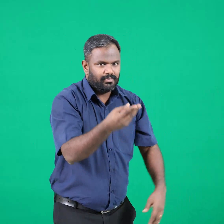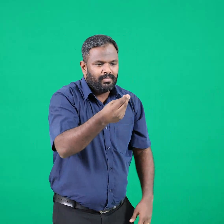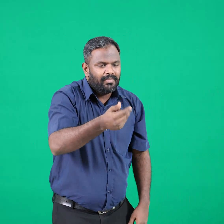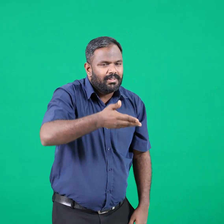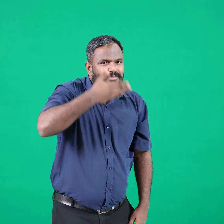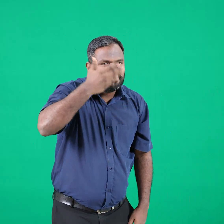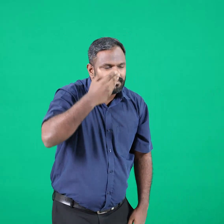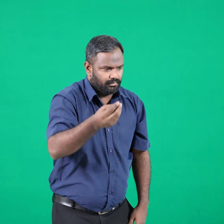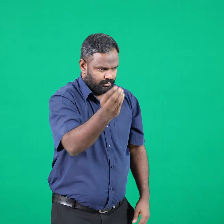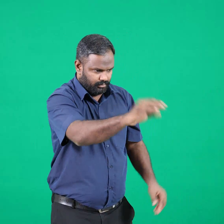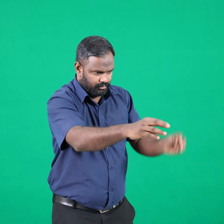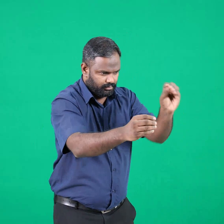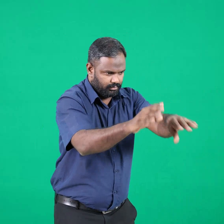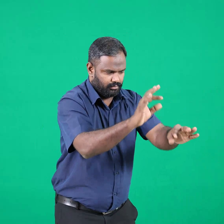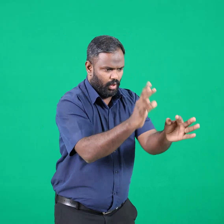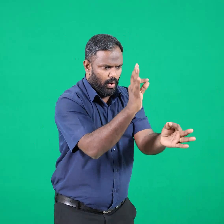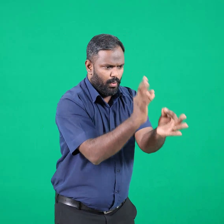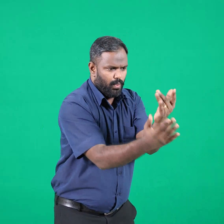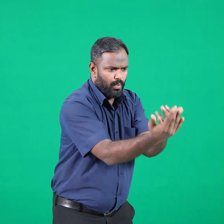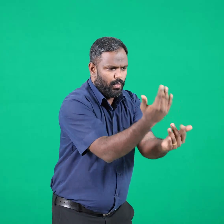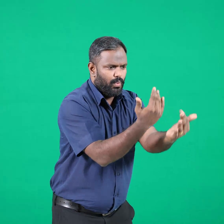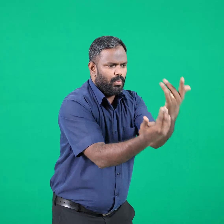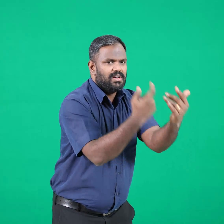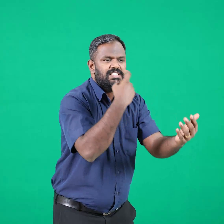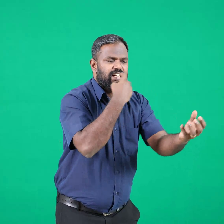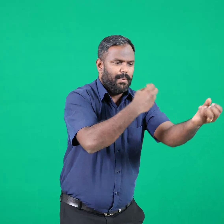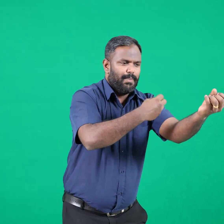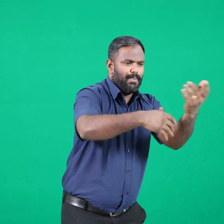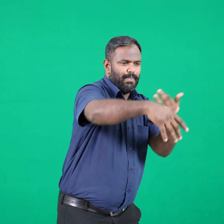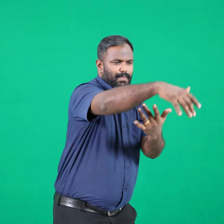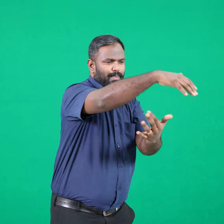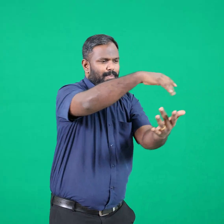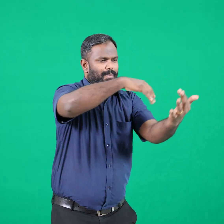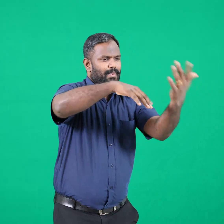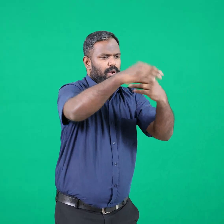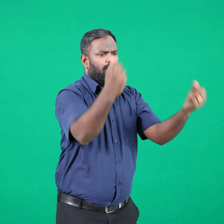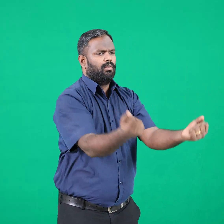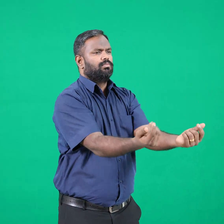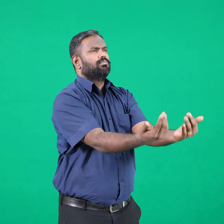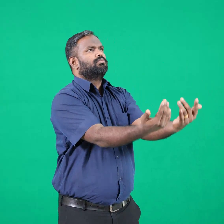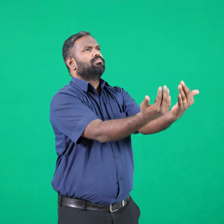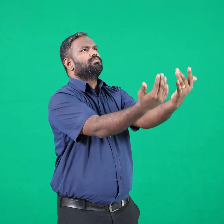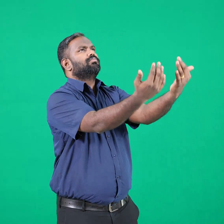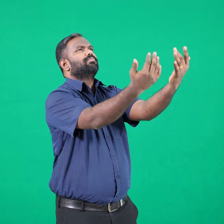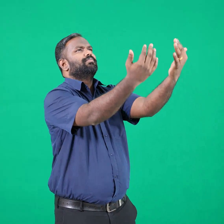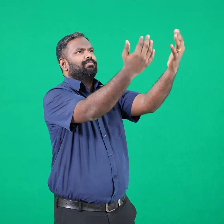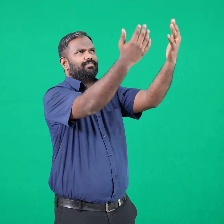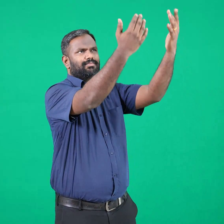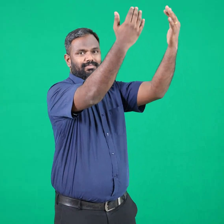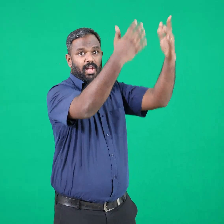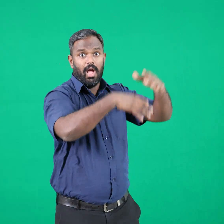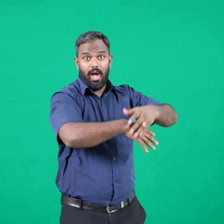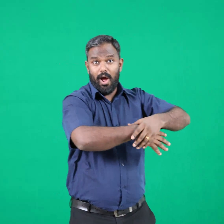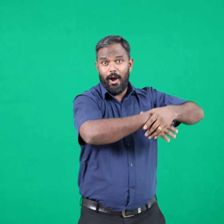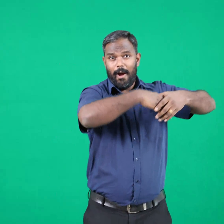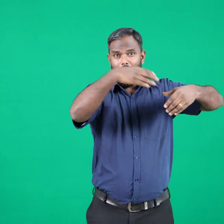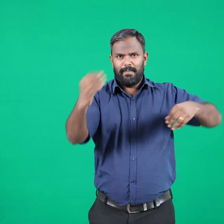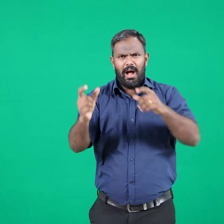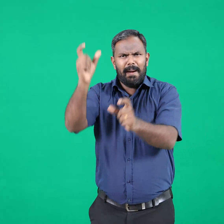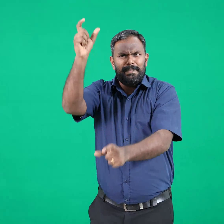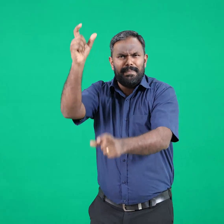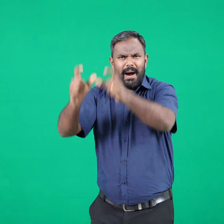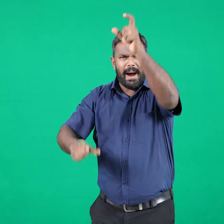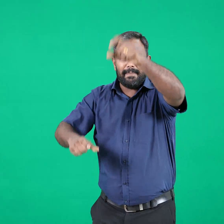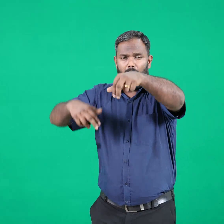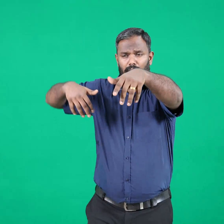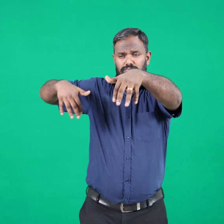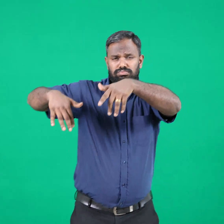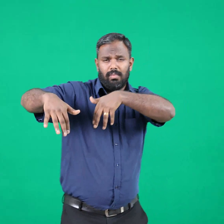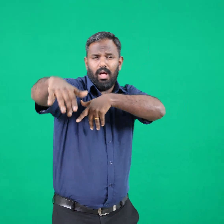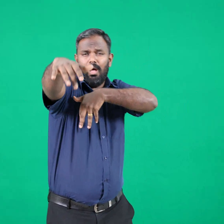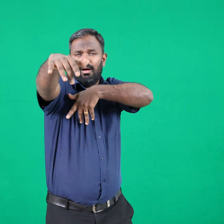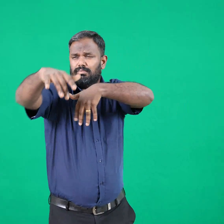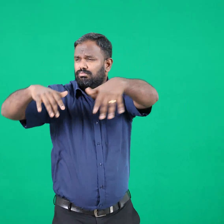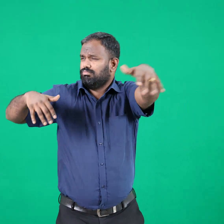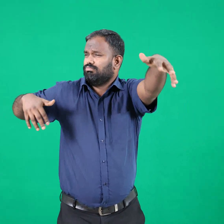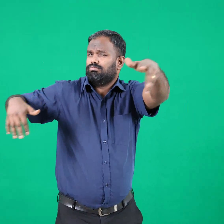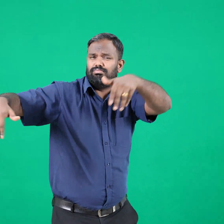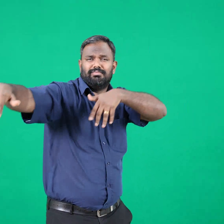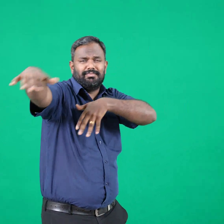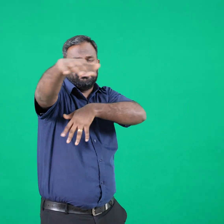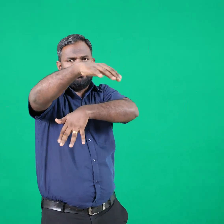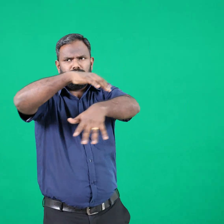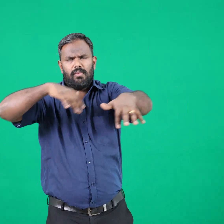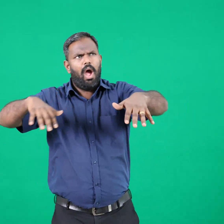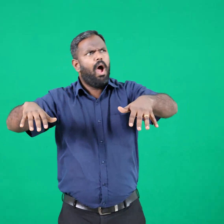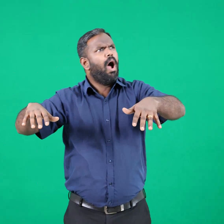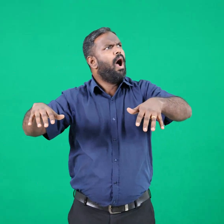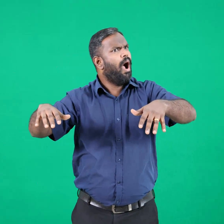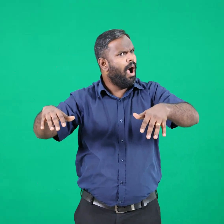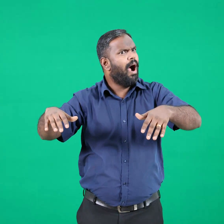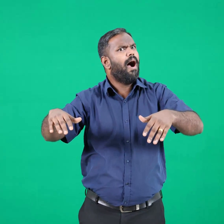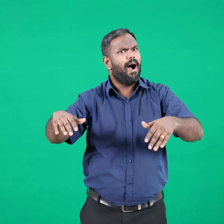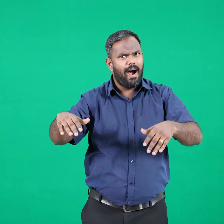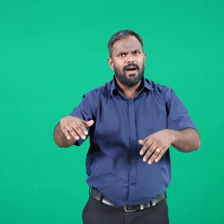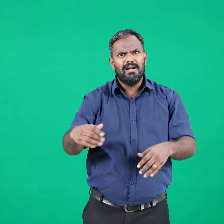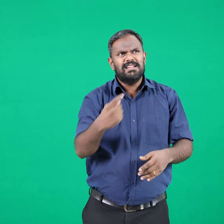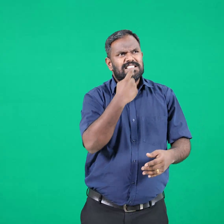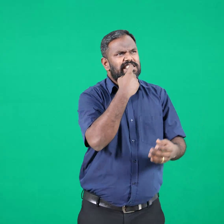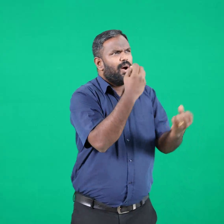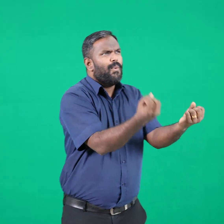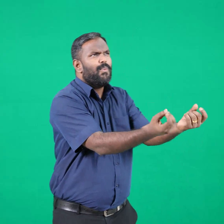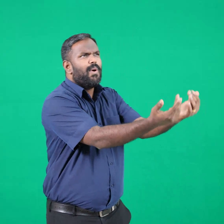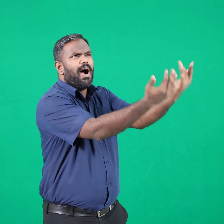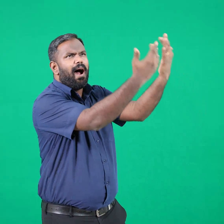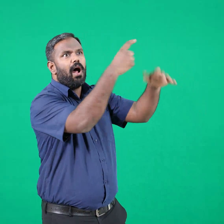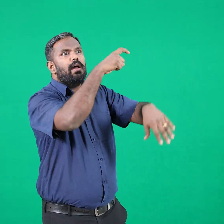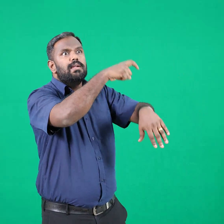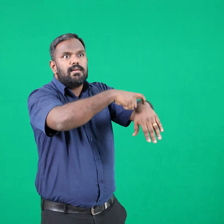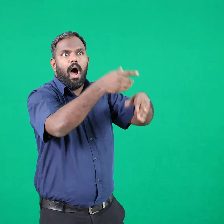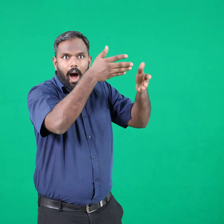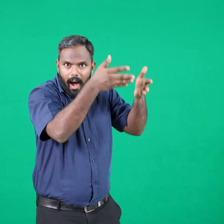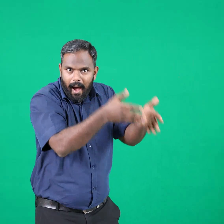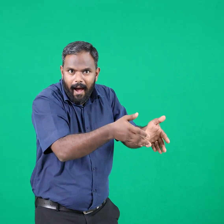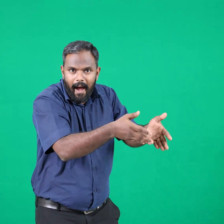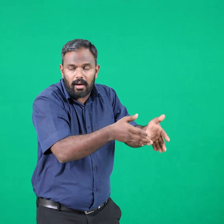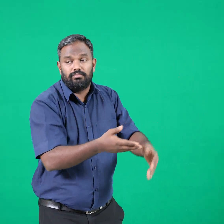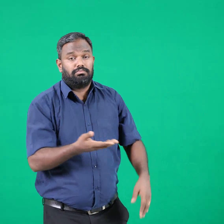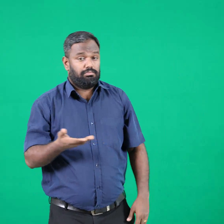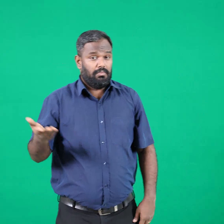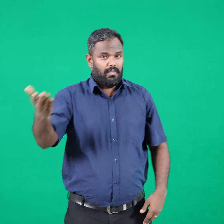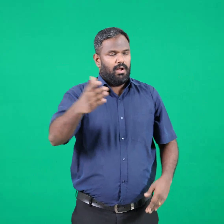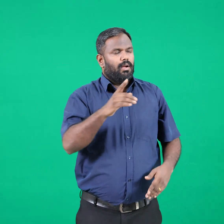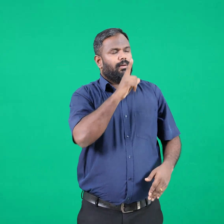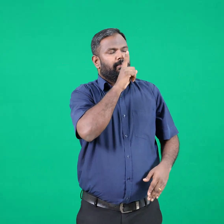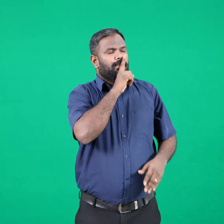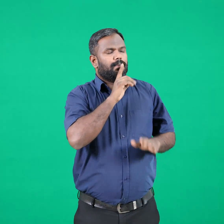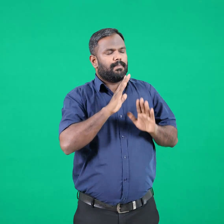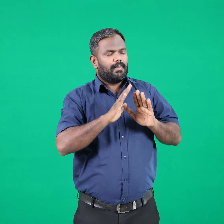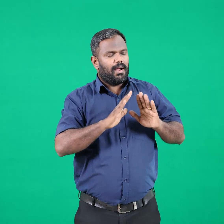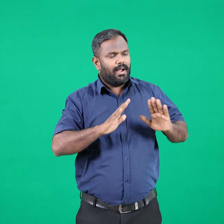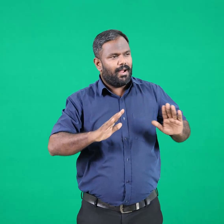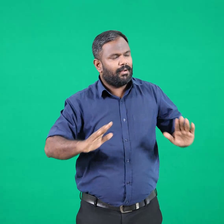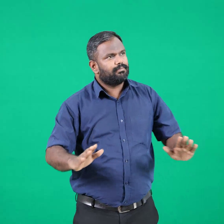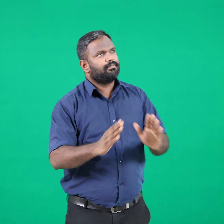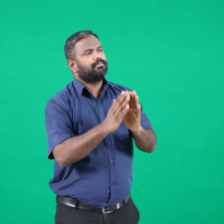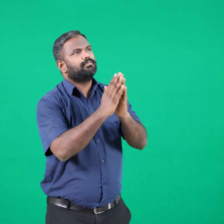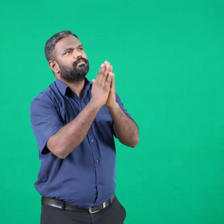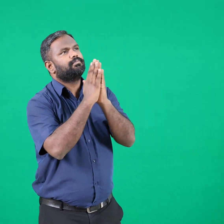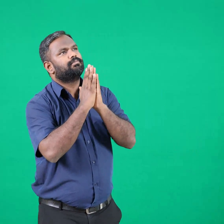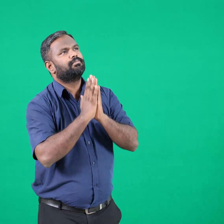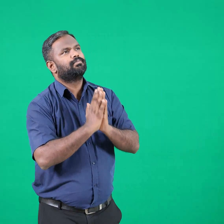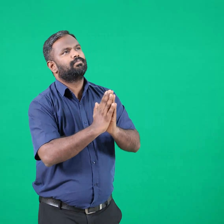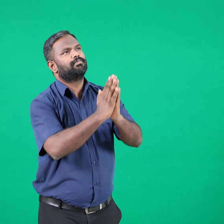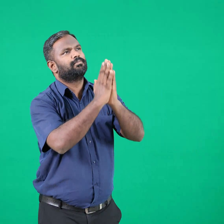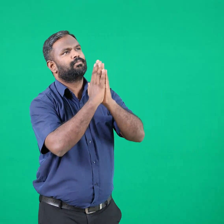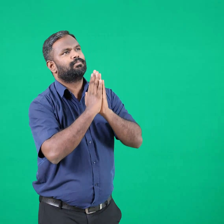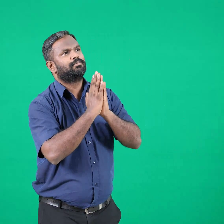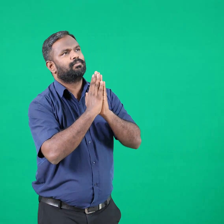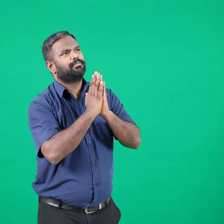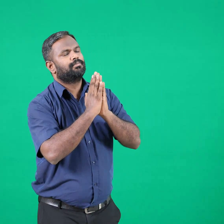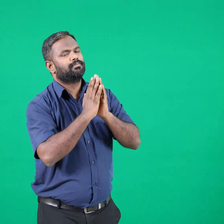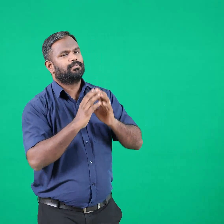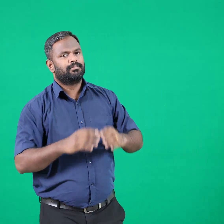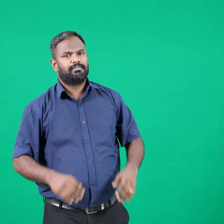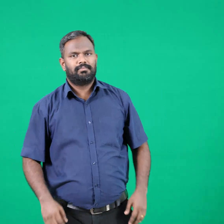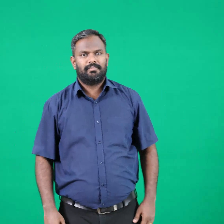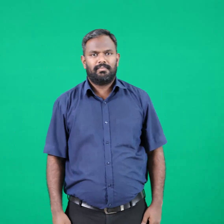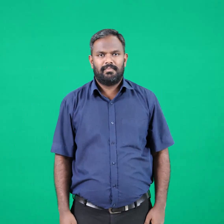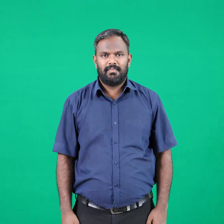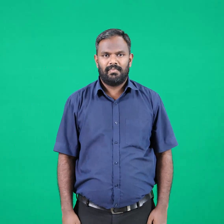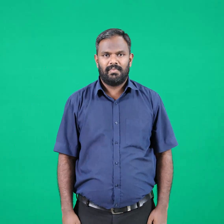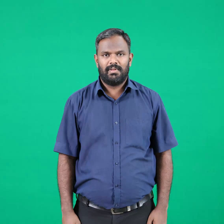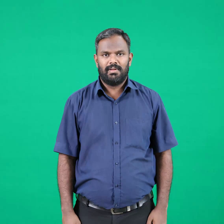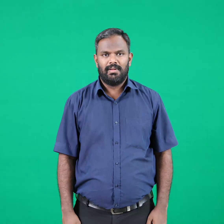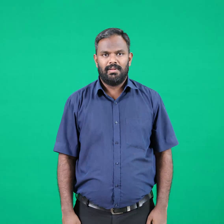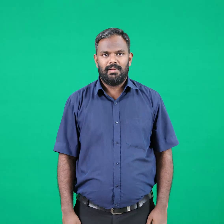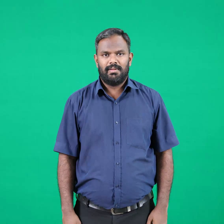And at the hour of the incense offering, the whole congregation was praying outside.